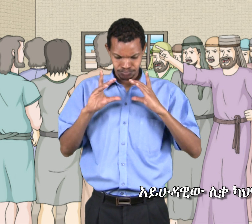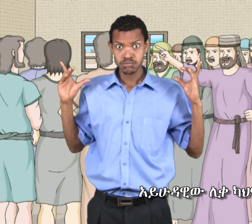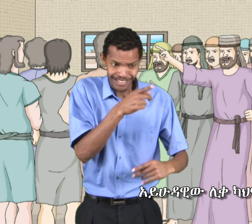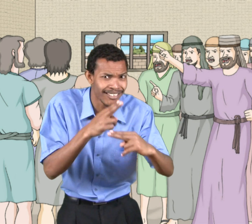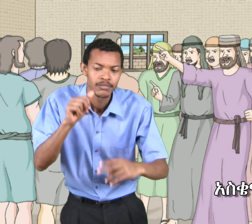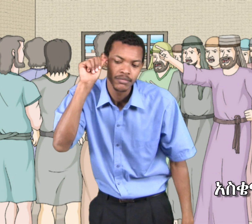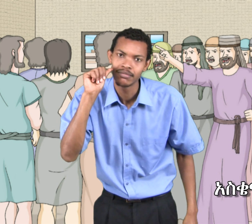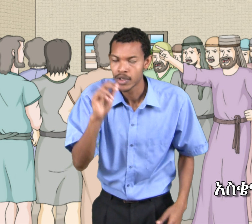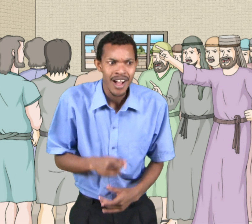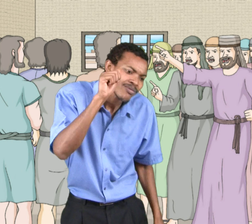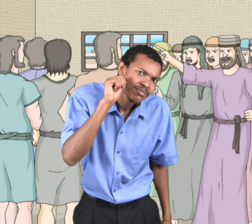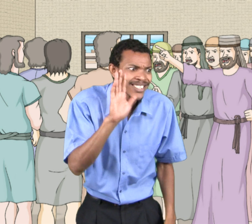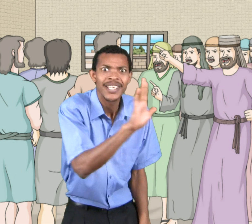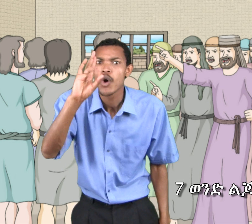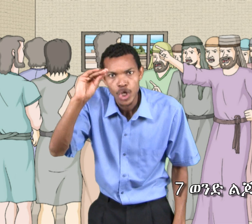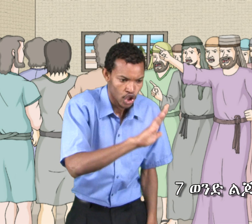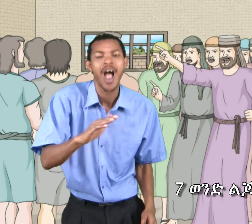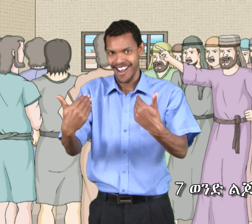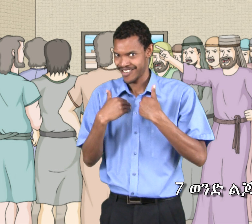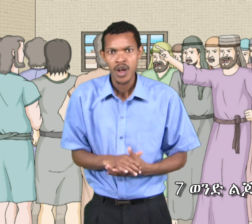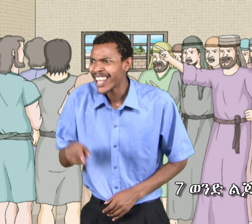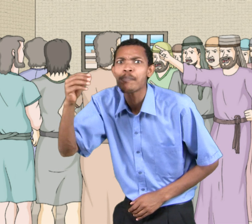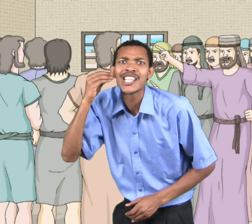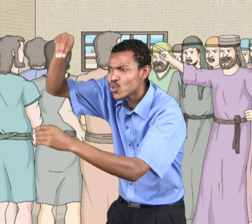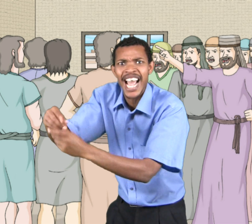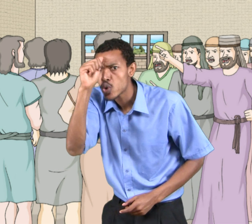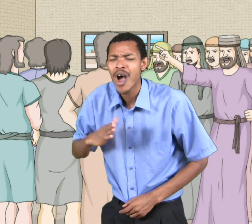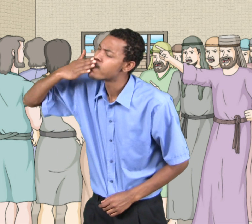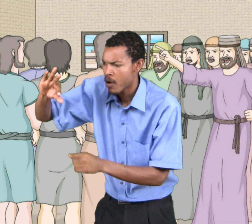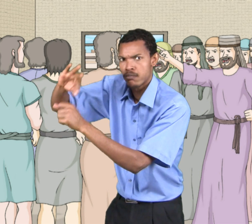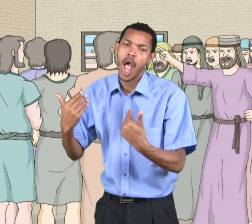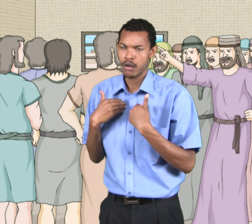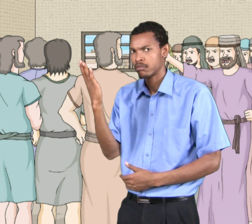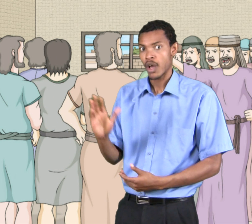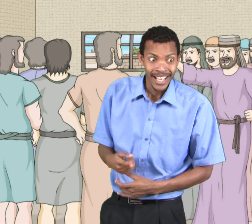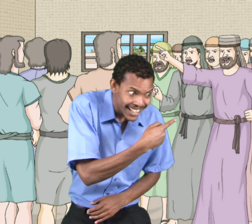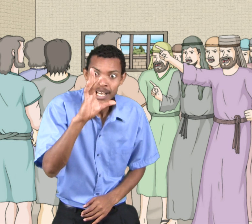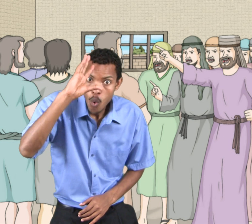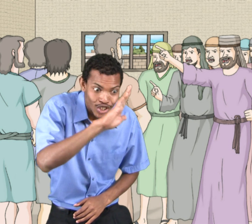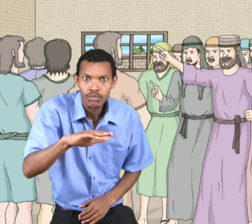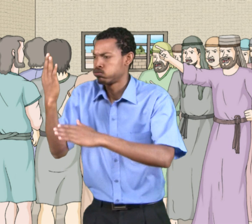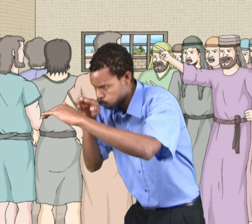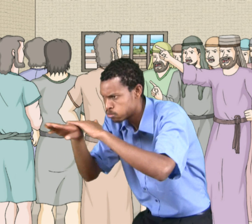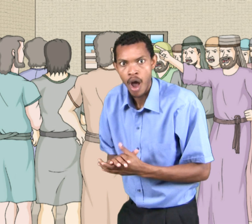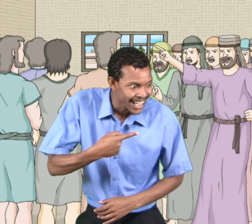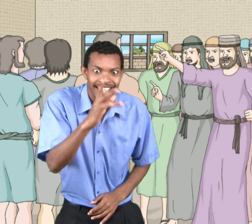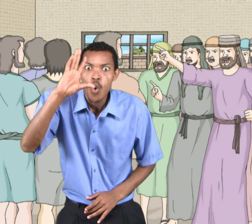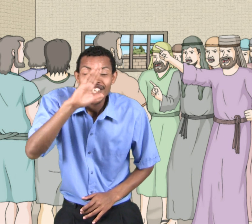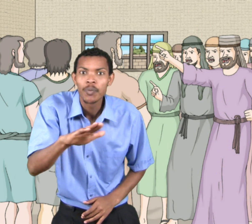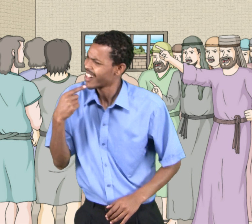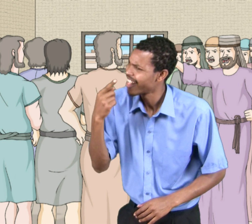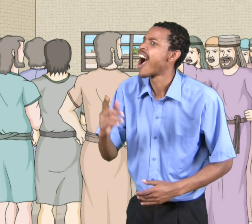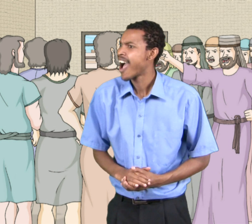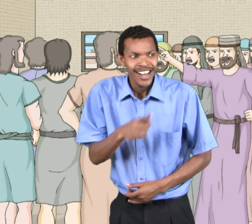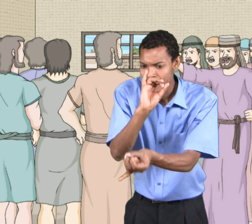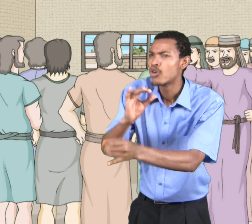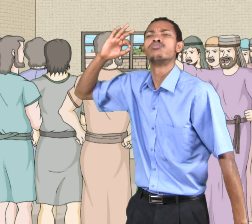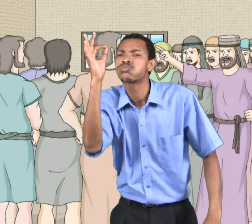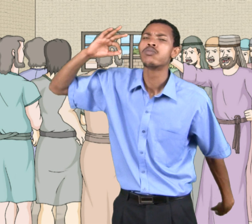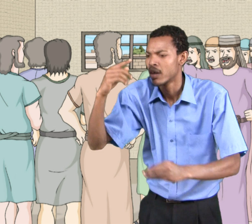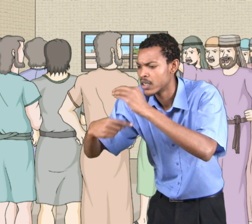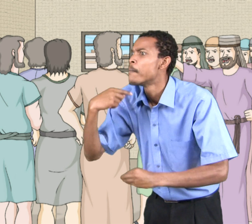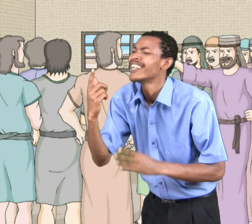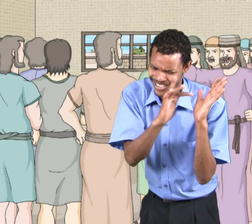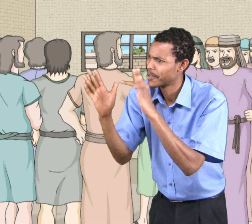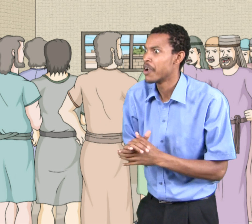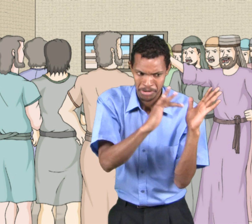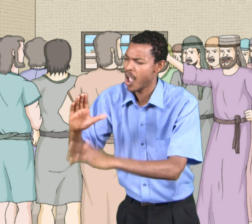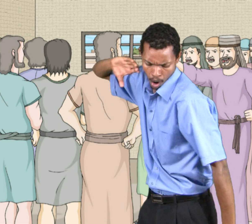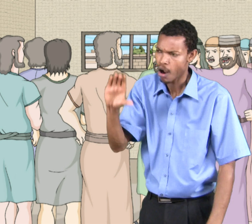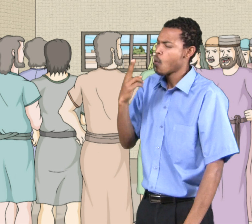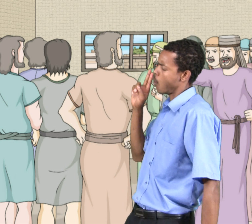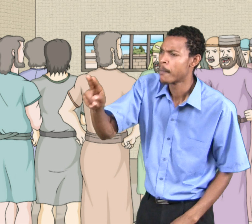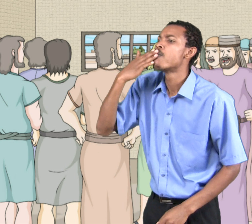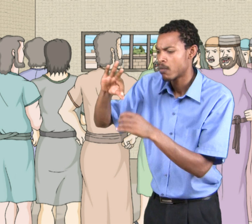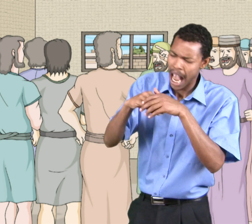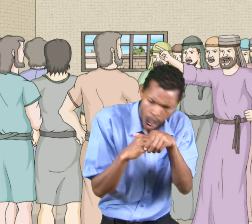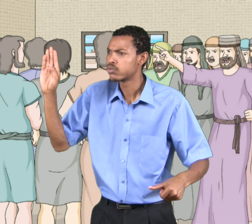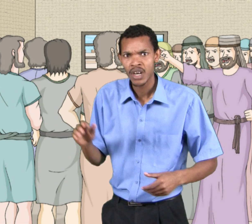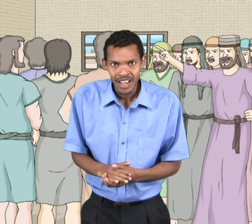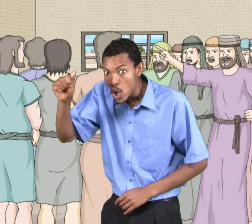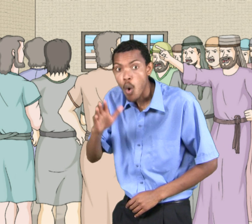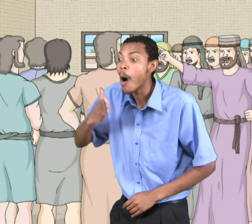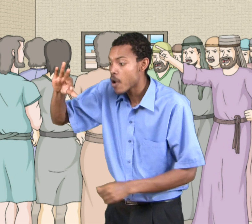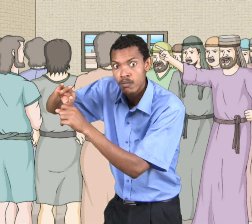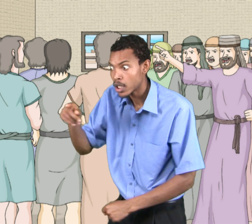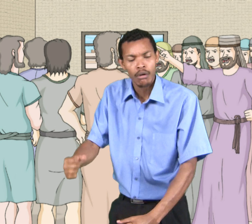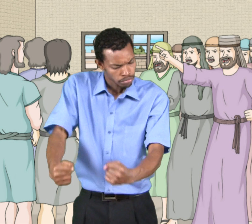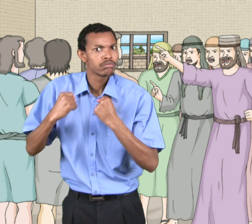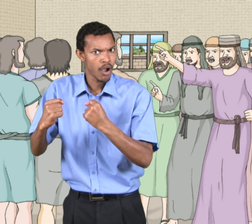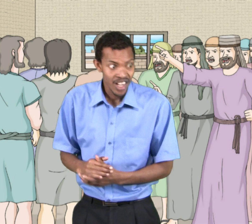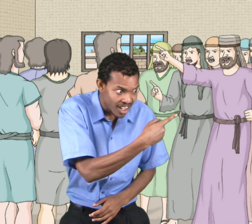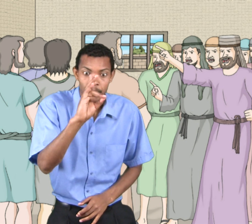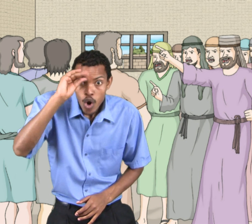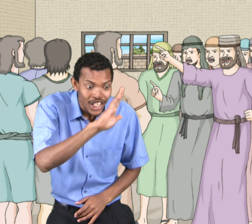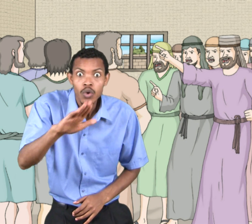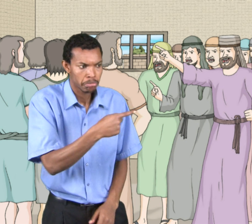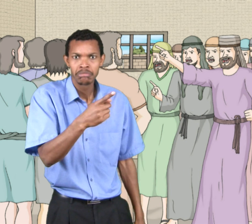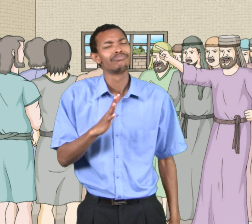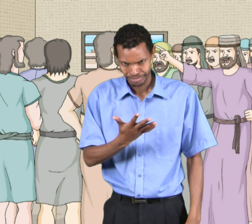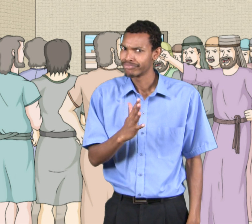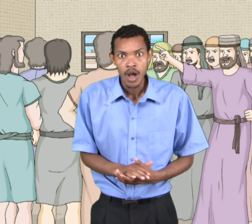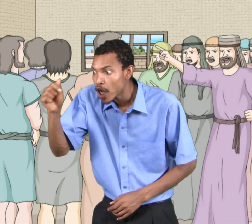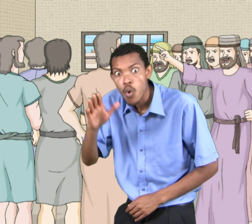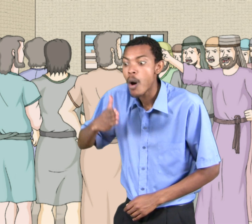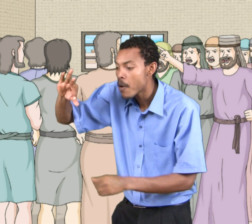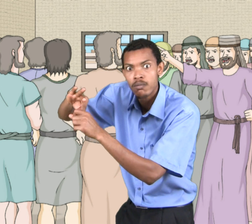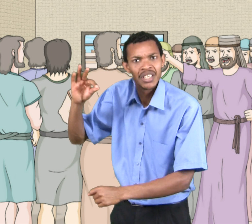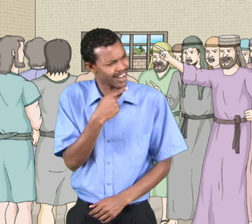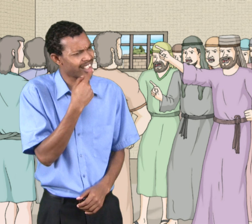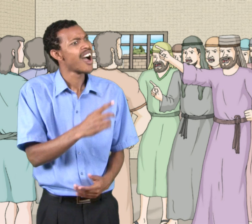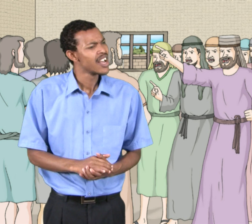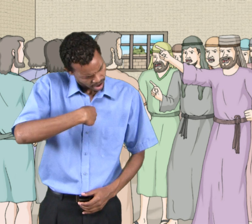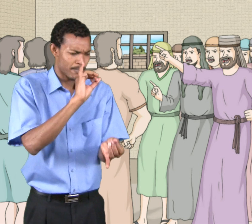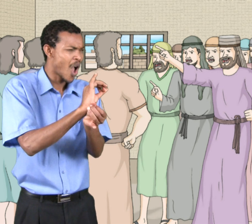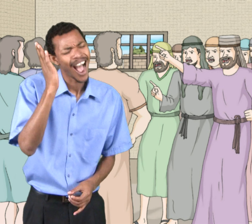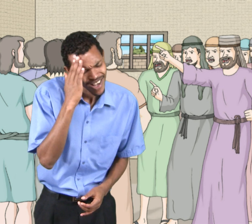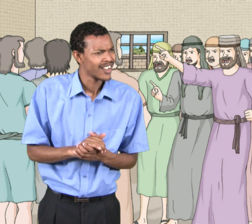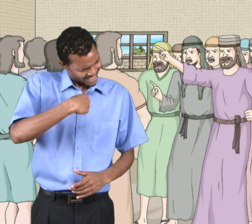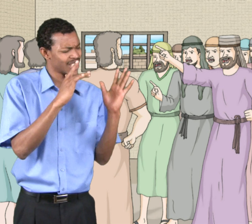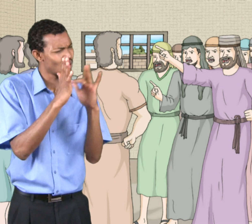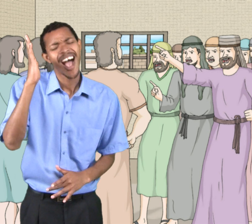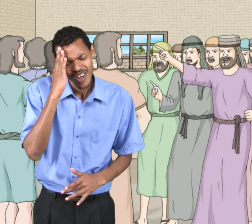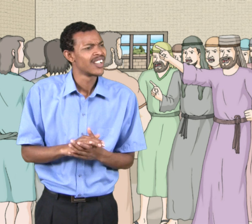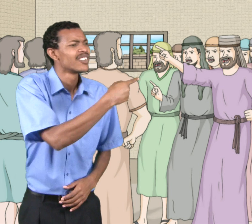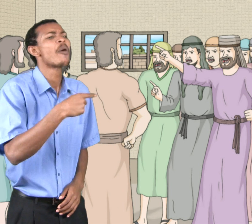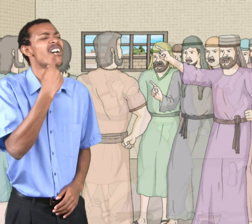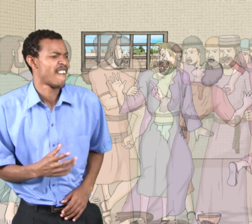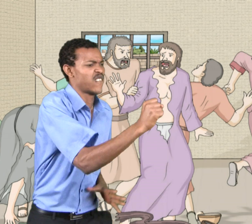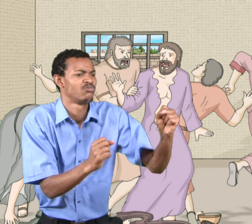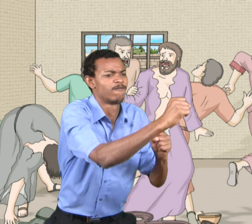Eventually, one of the evil spirits answered them, “Jesus I know, and I know about Paul, but who are you?”